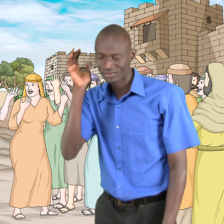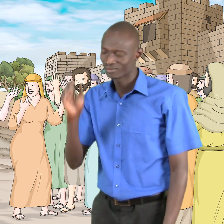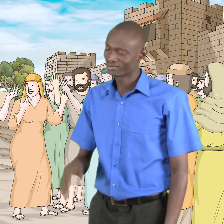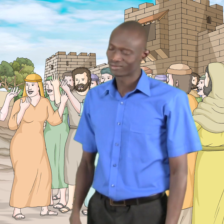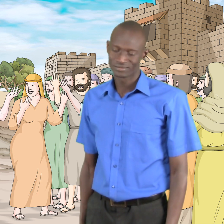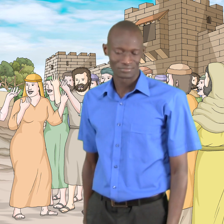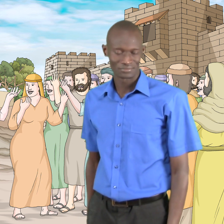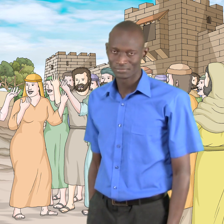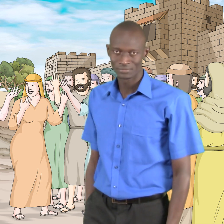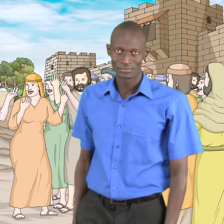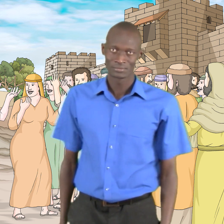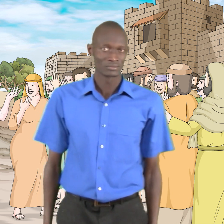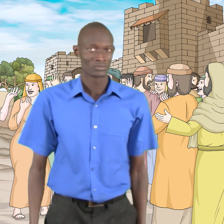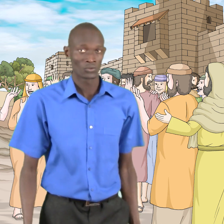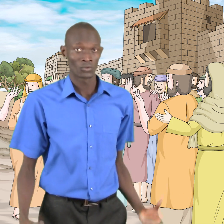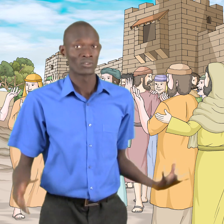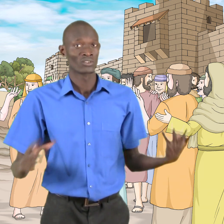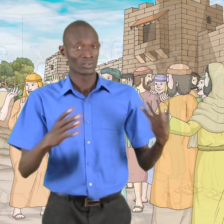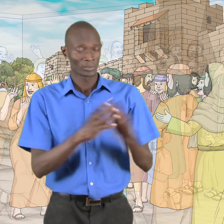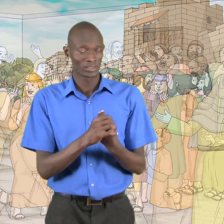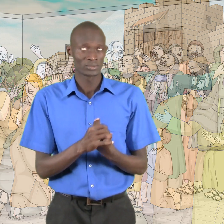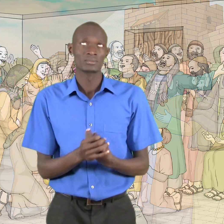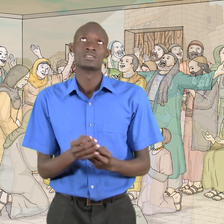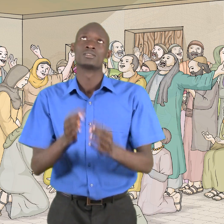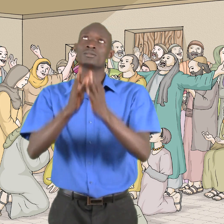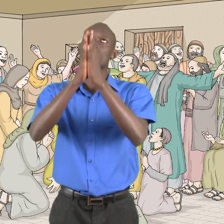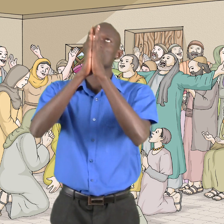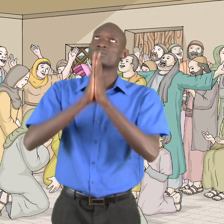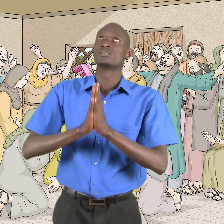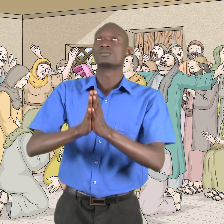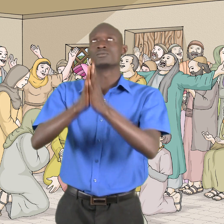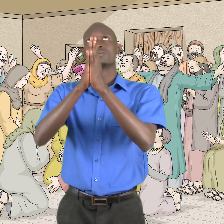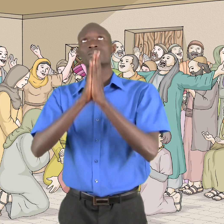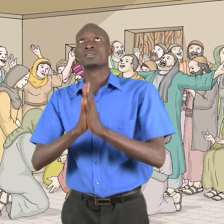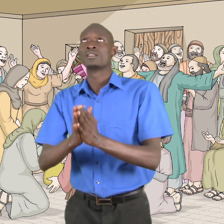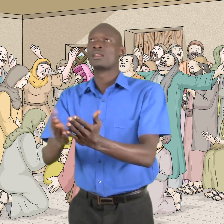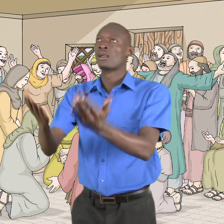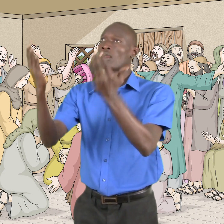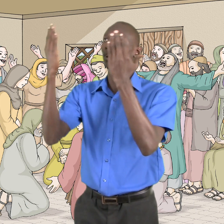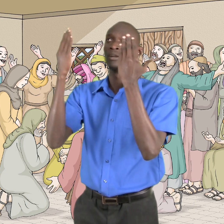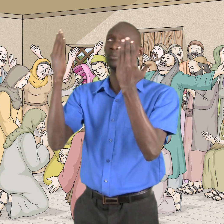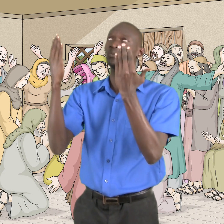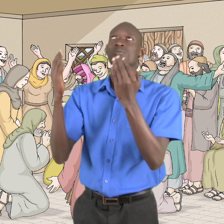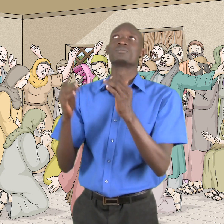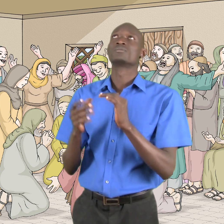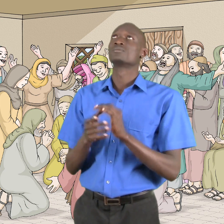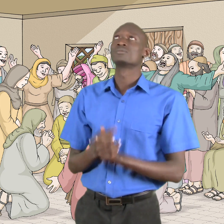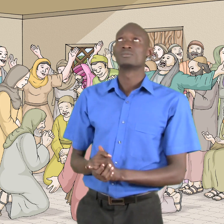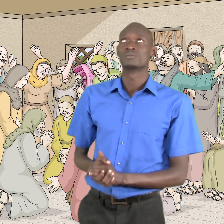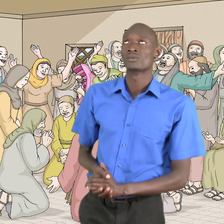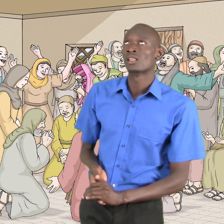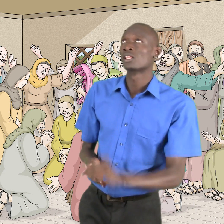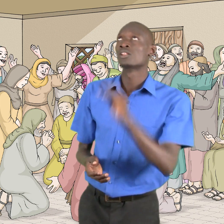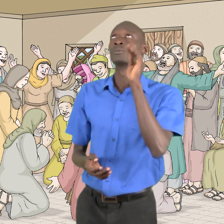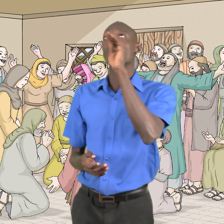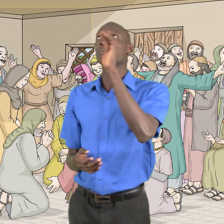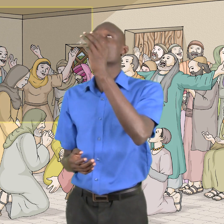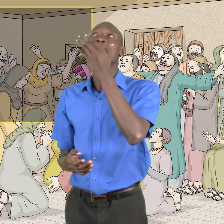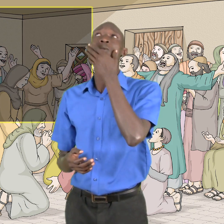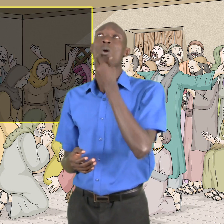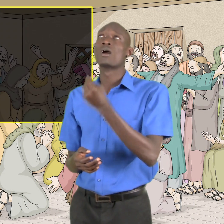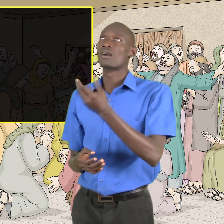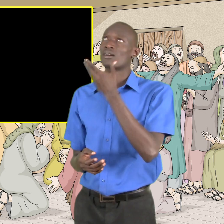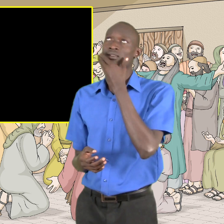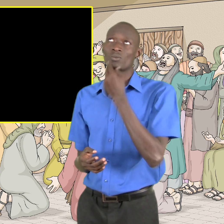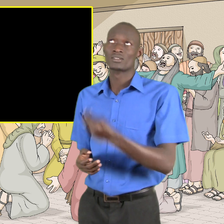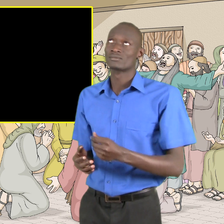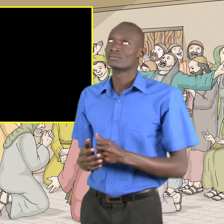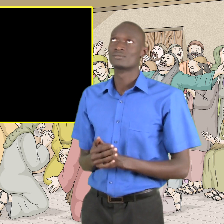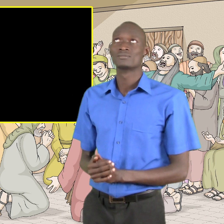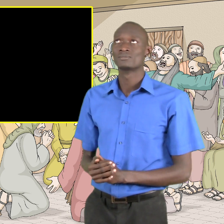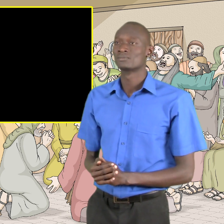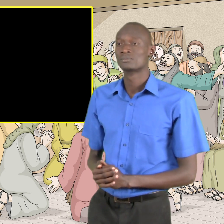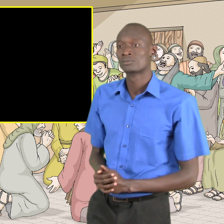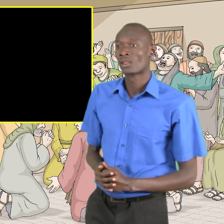When the believers heard this, they lifted up their voices to God with one accord.